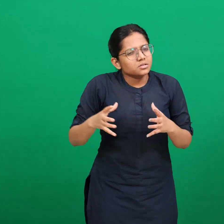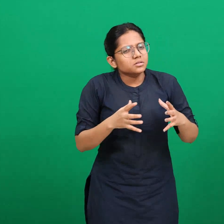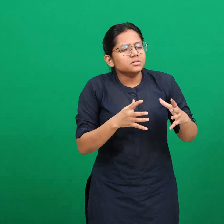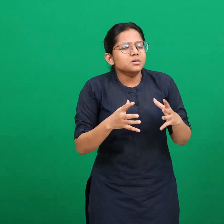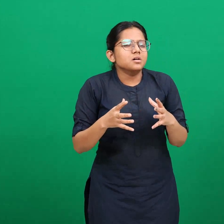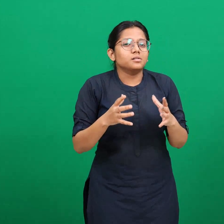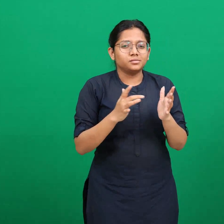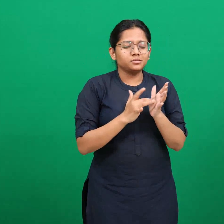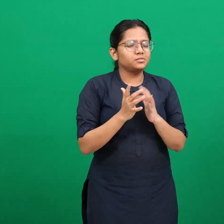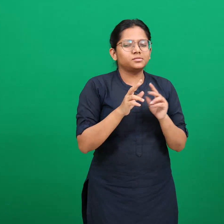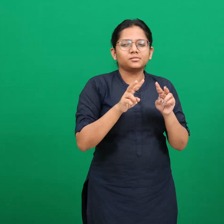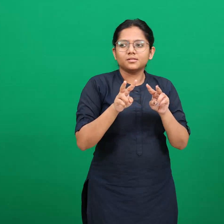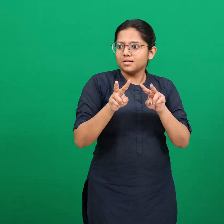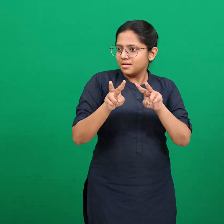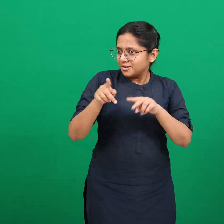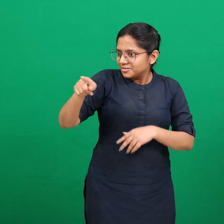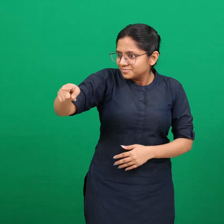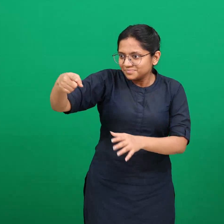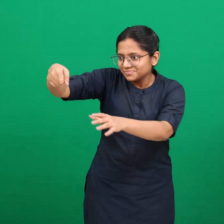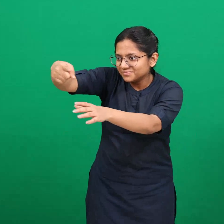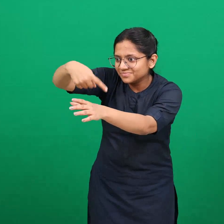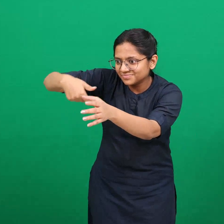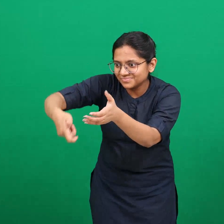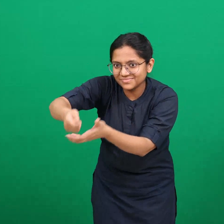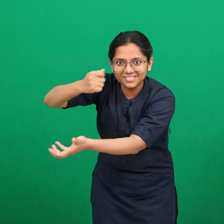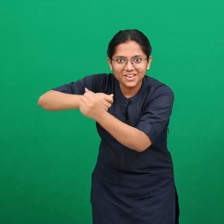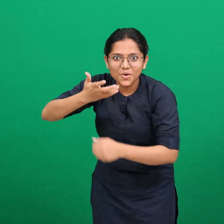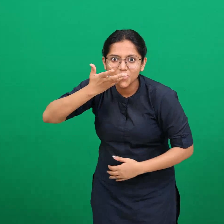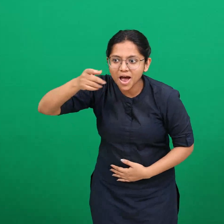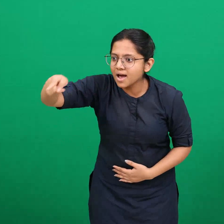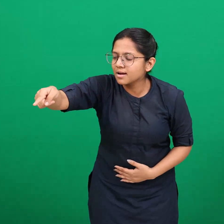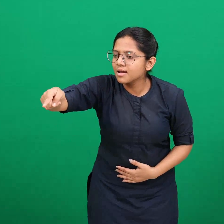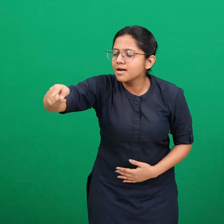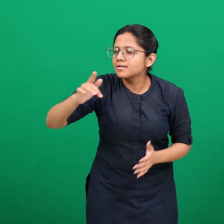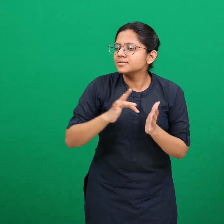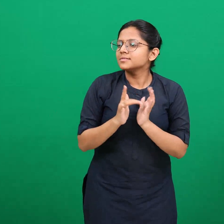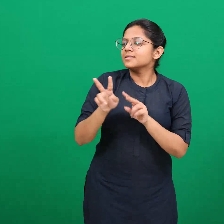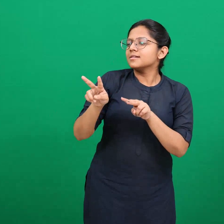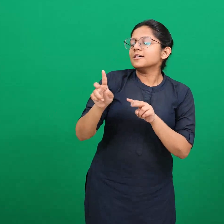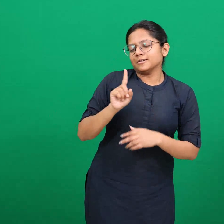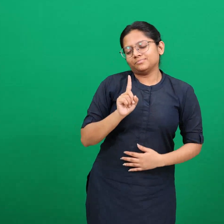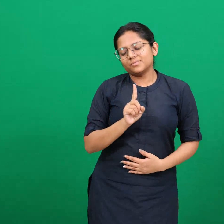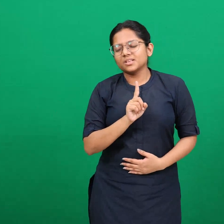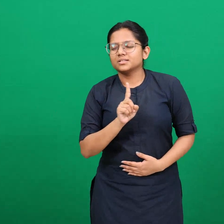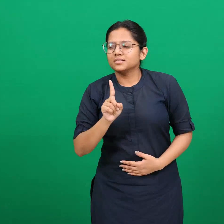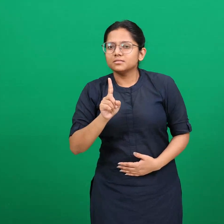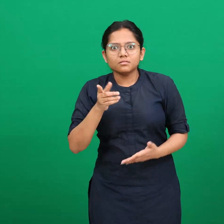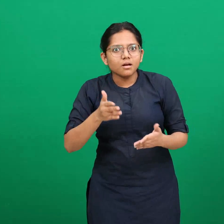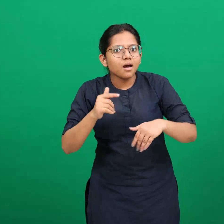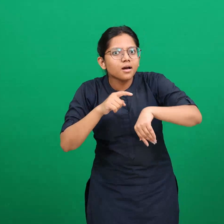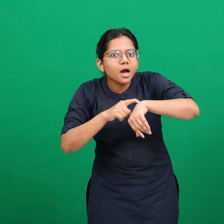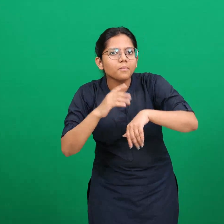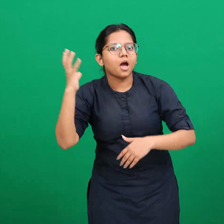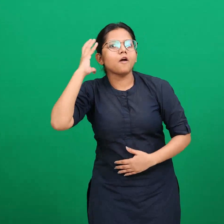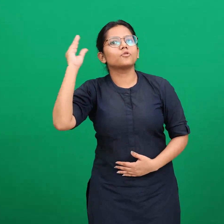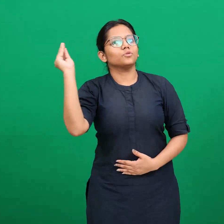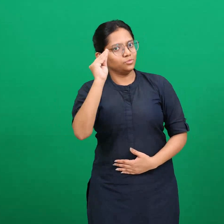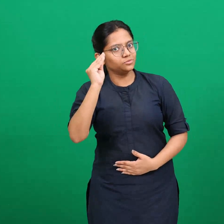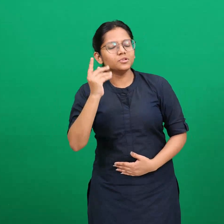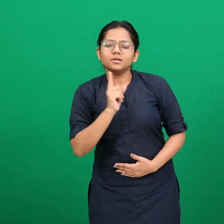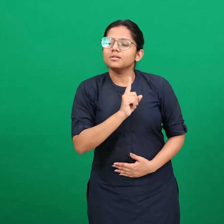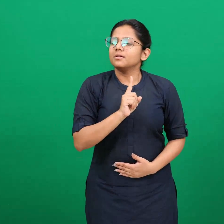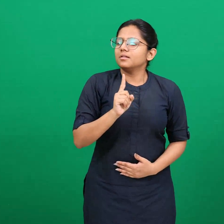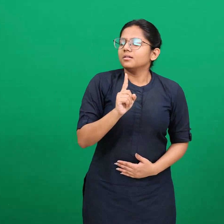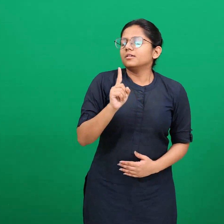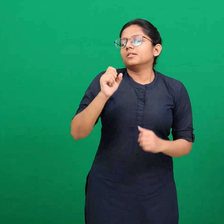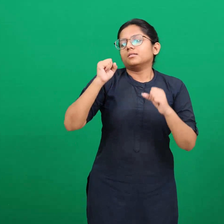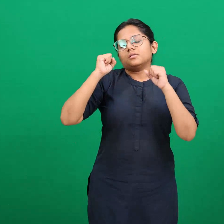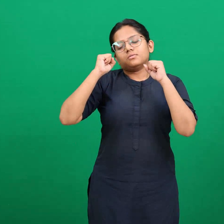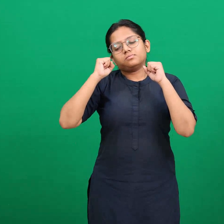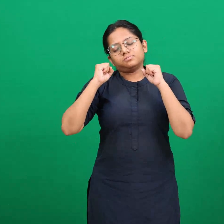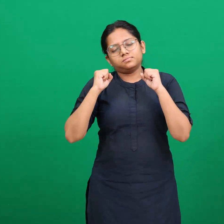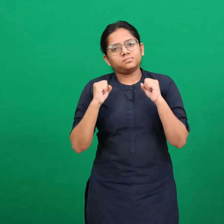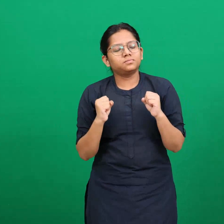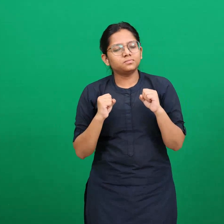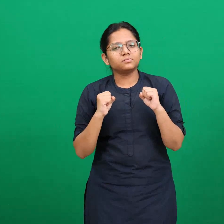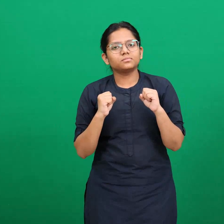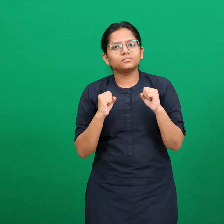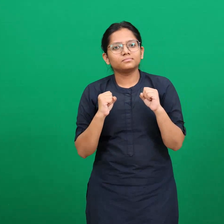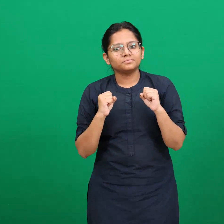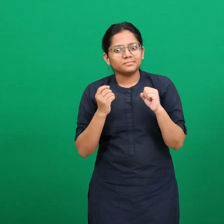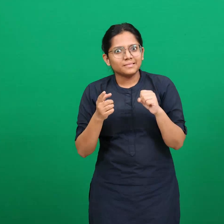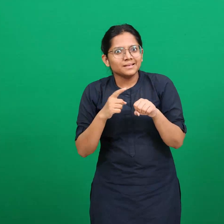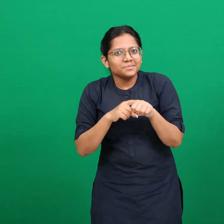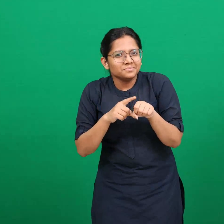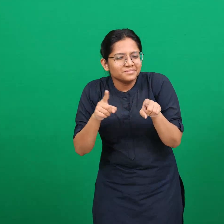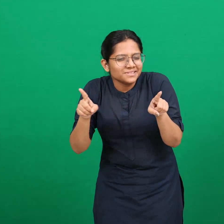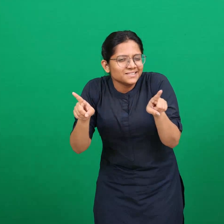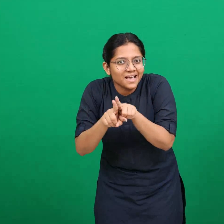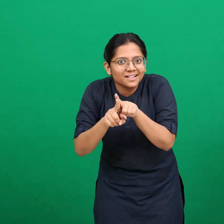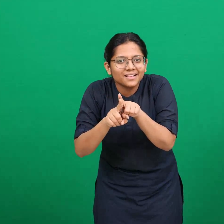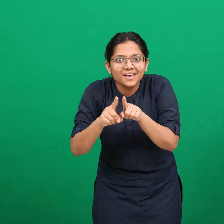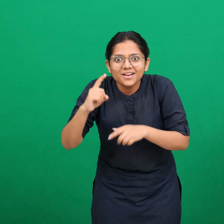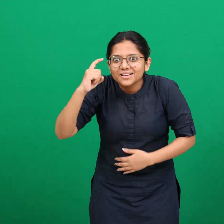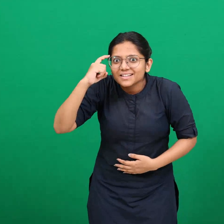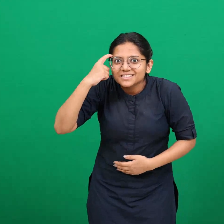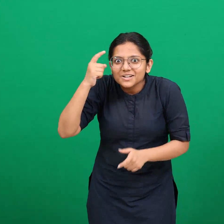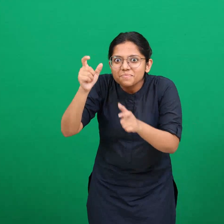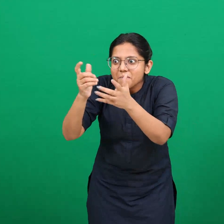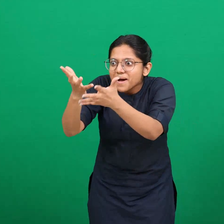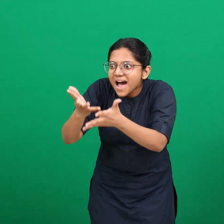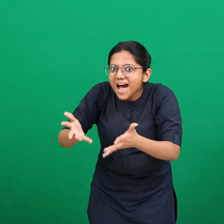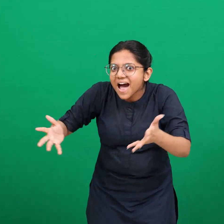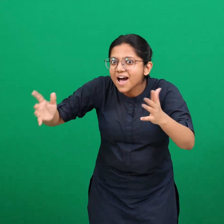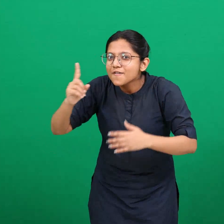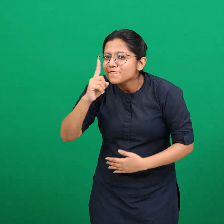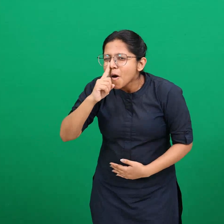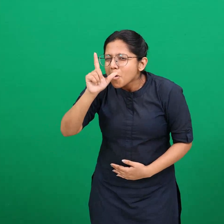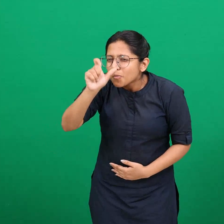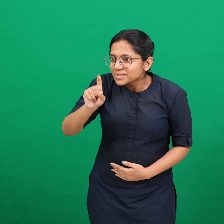It was about the sixth hour.